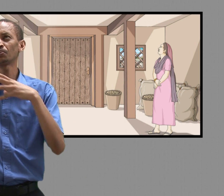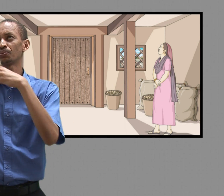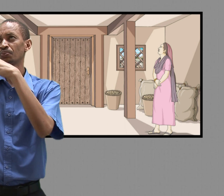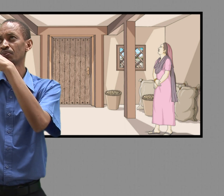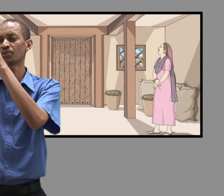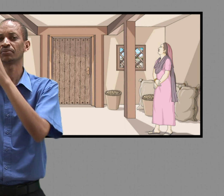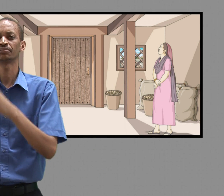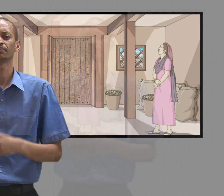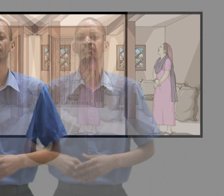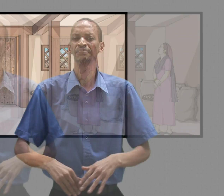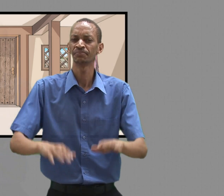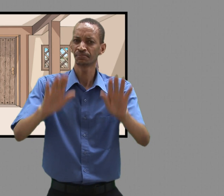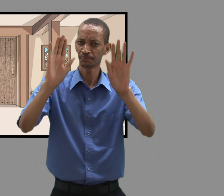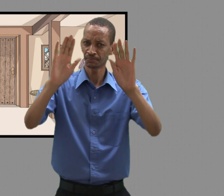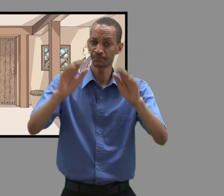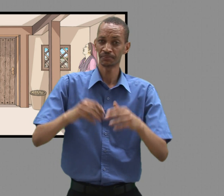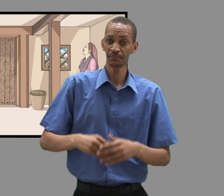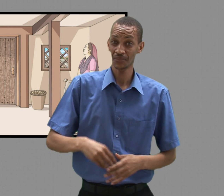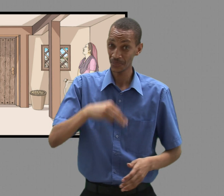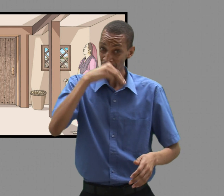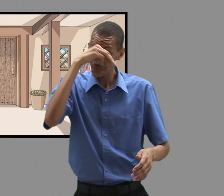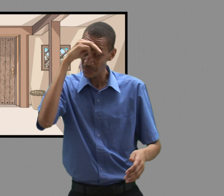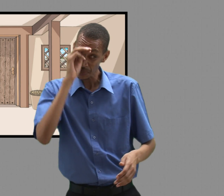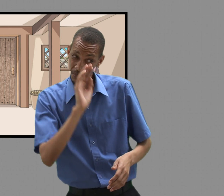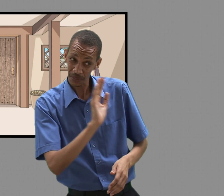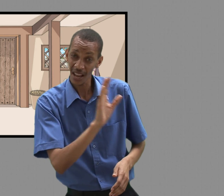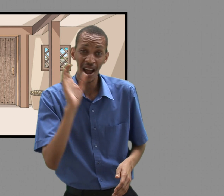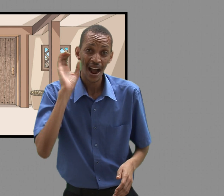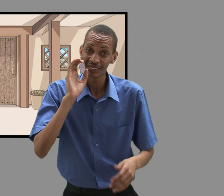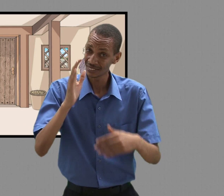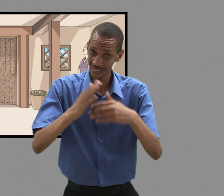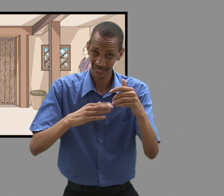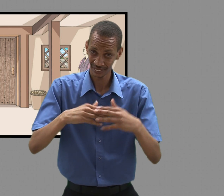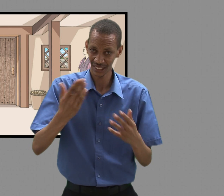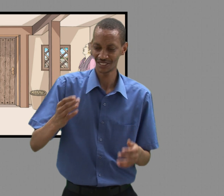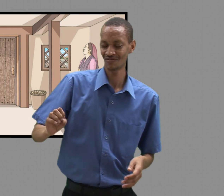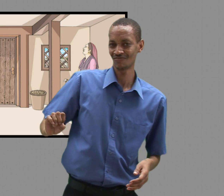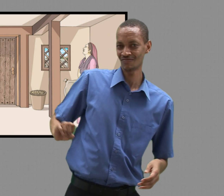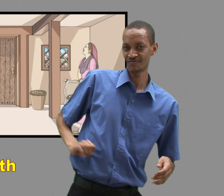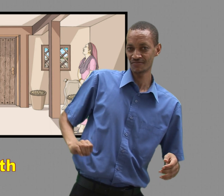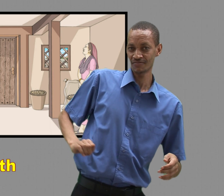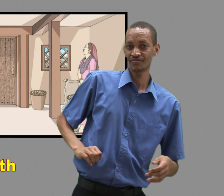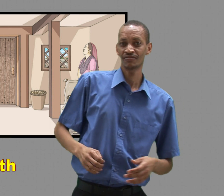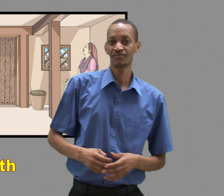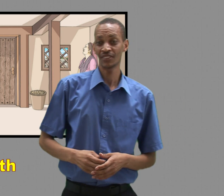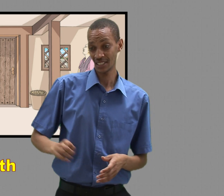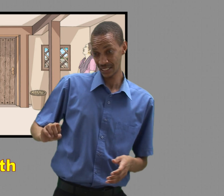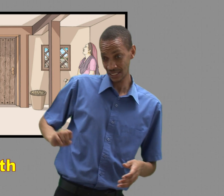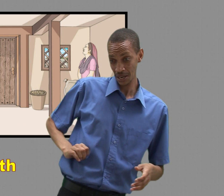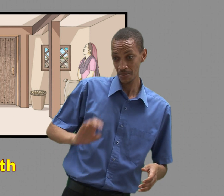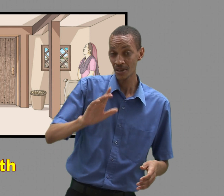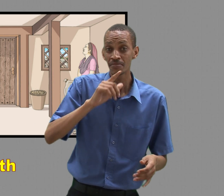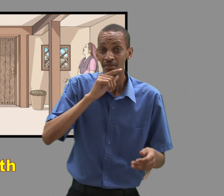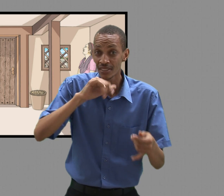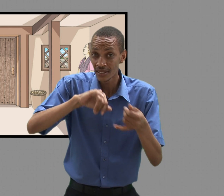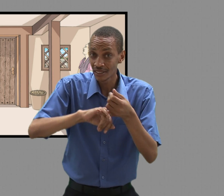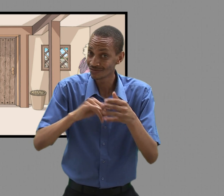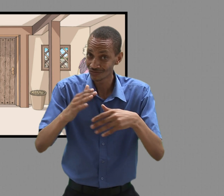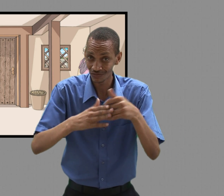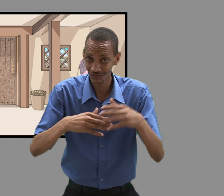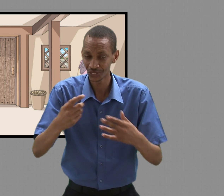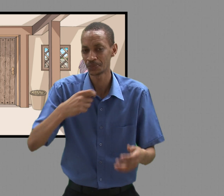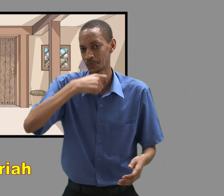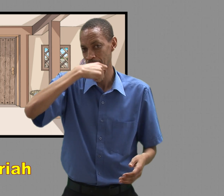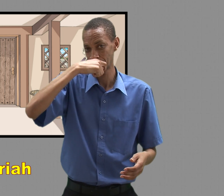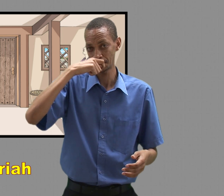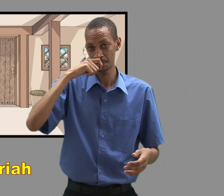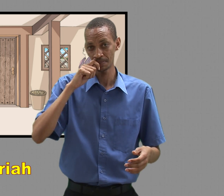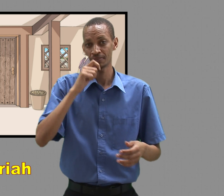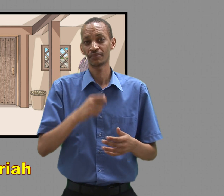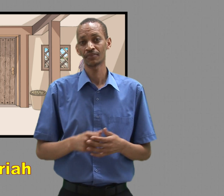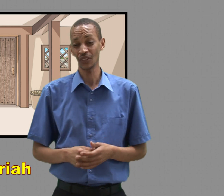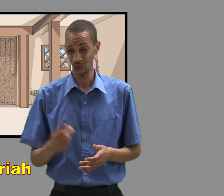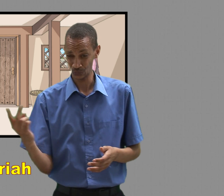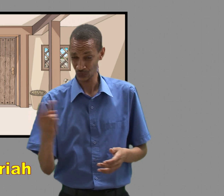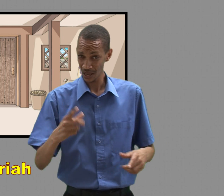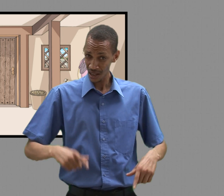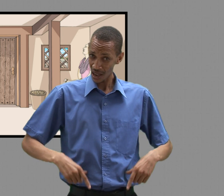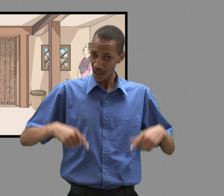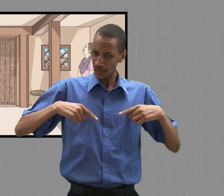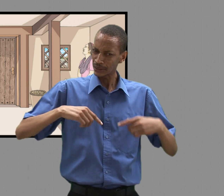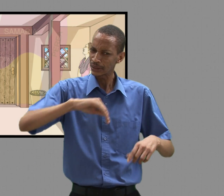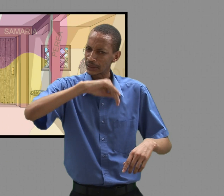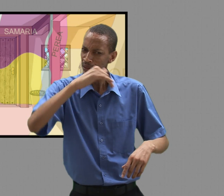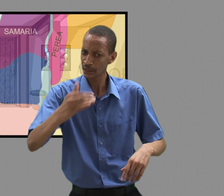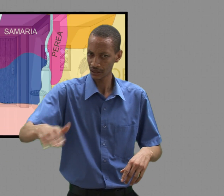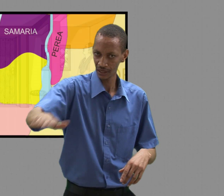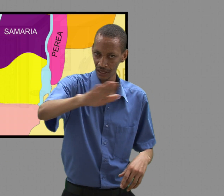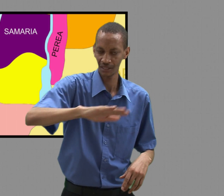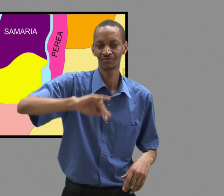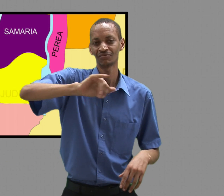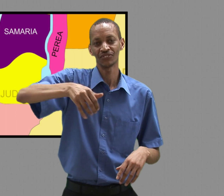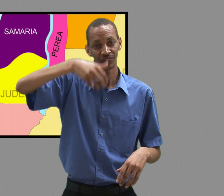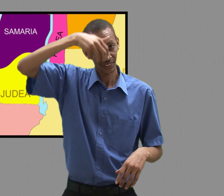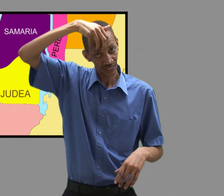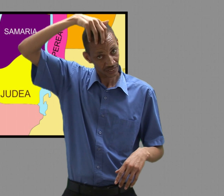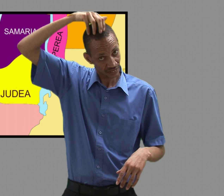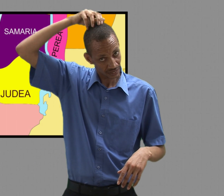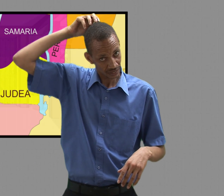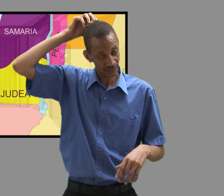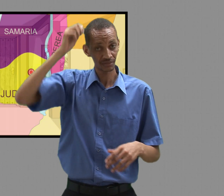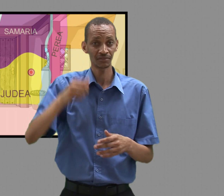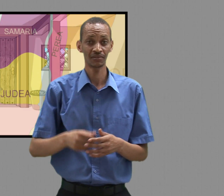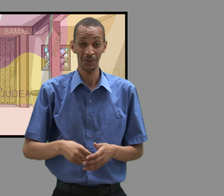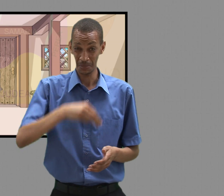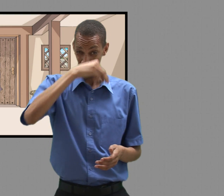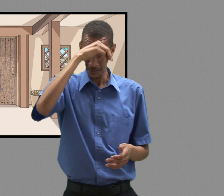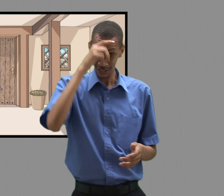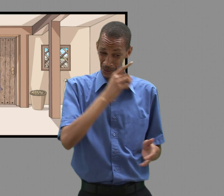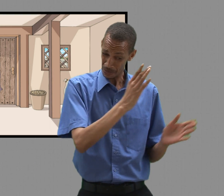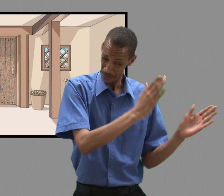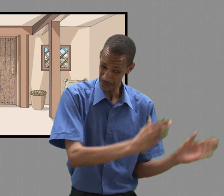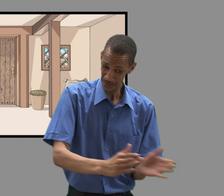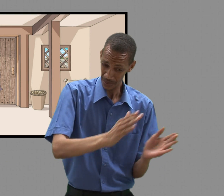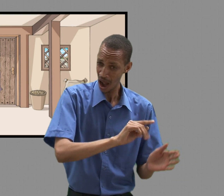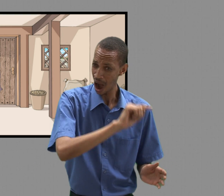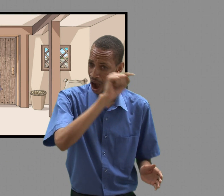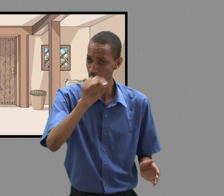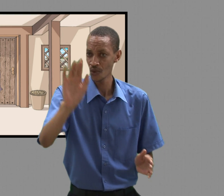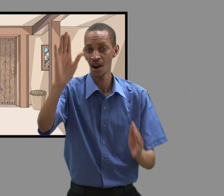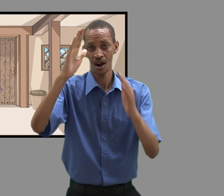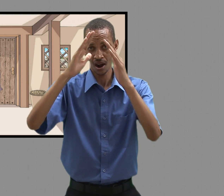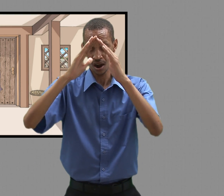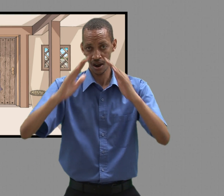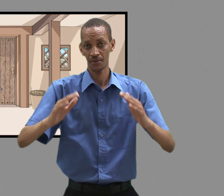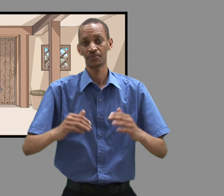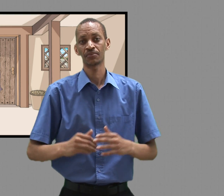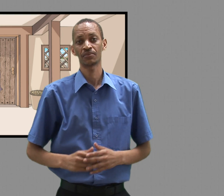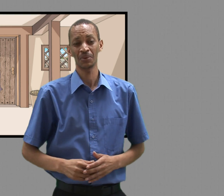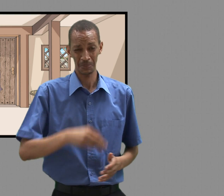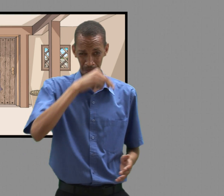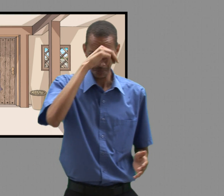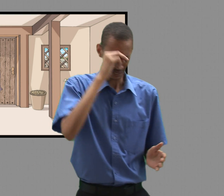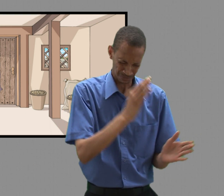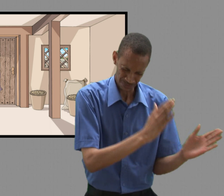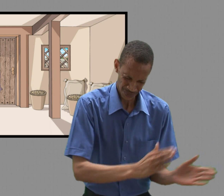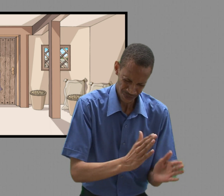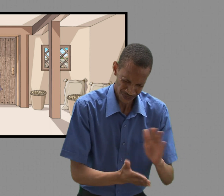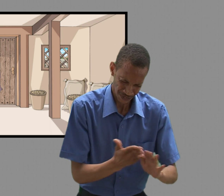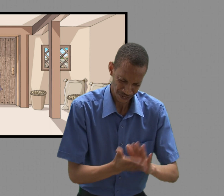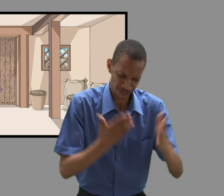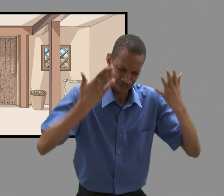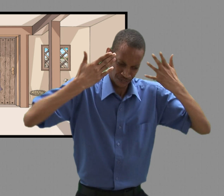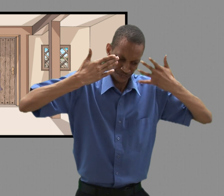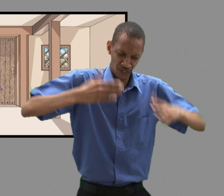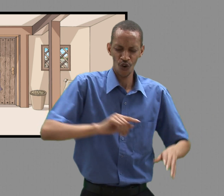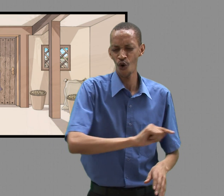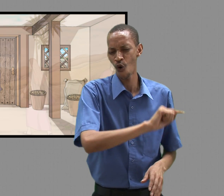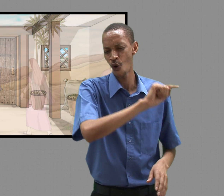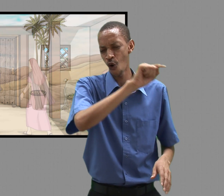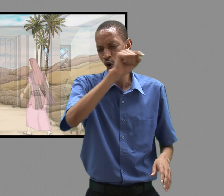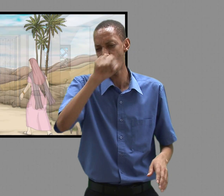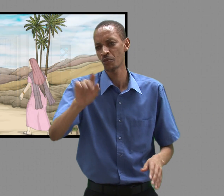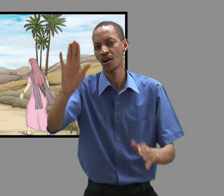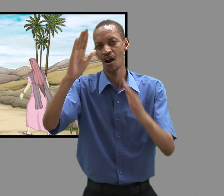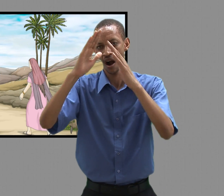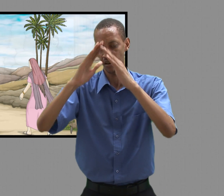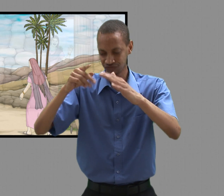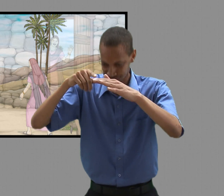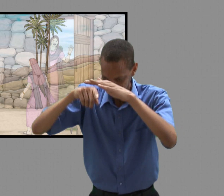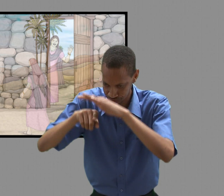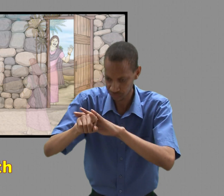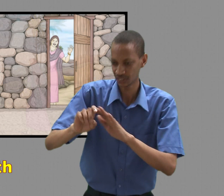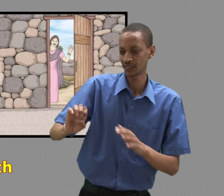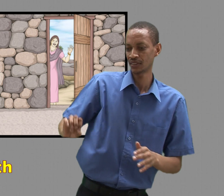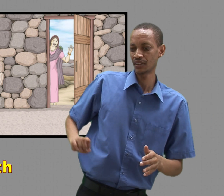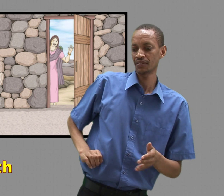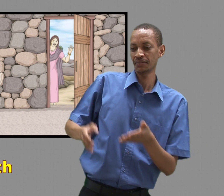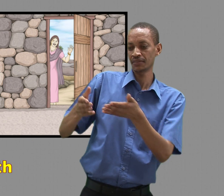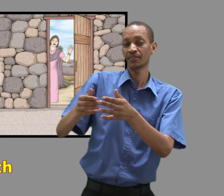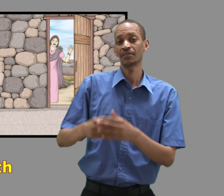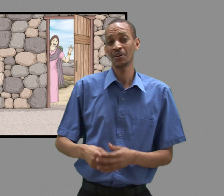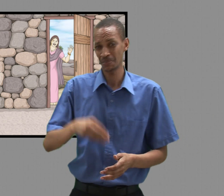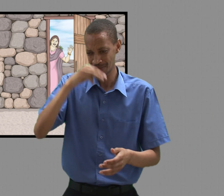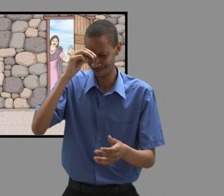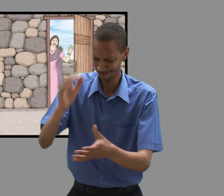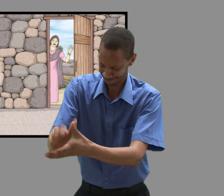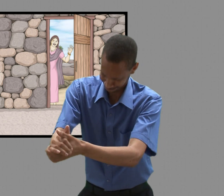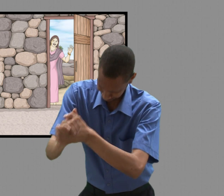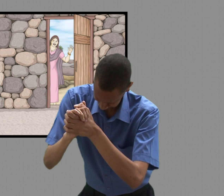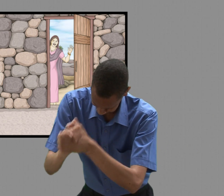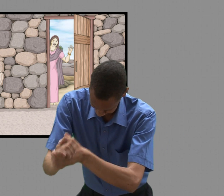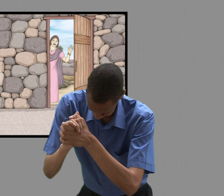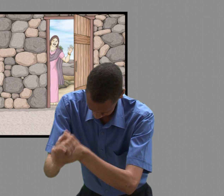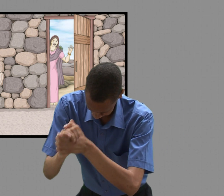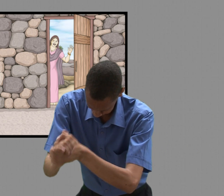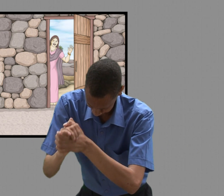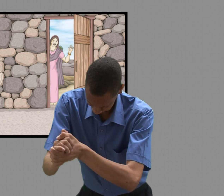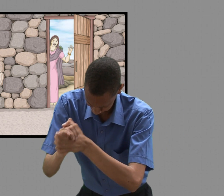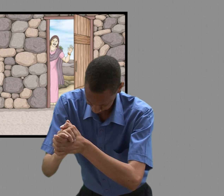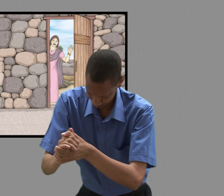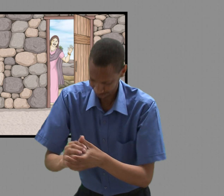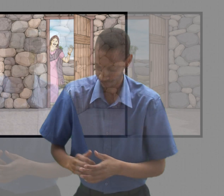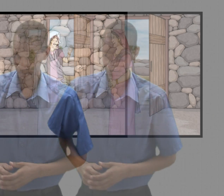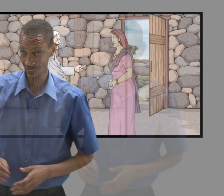Then the angel left her. In those days Mary got ready and hurried to a town in the hill country of Judah, where she entered the home of Zechariah and greeted Elizabeth.